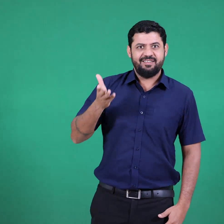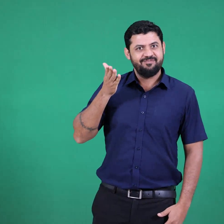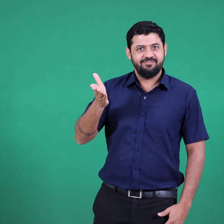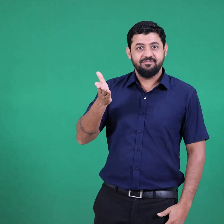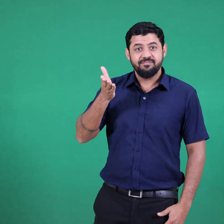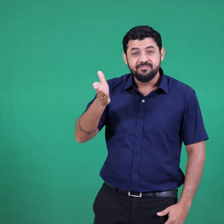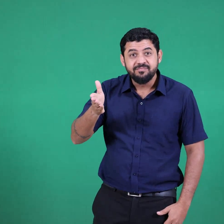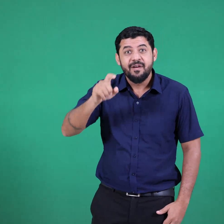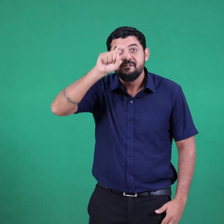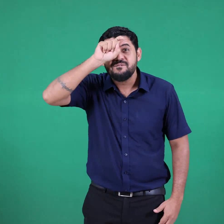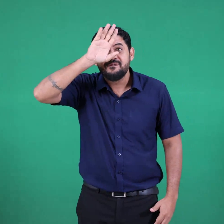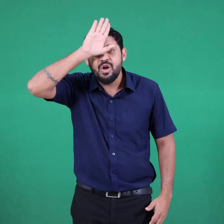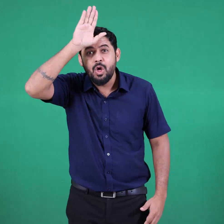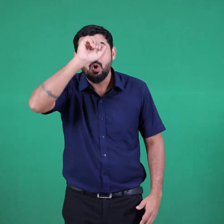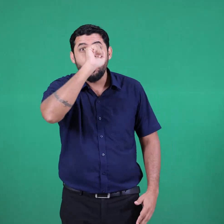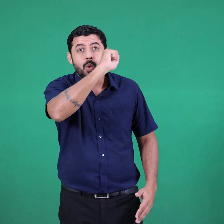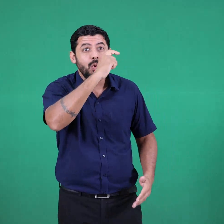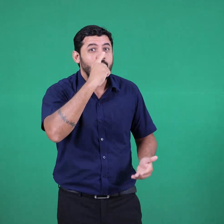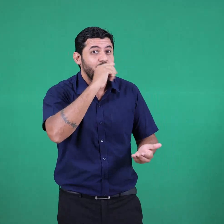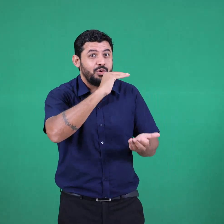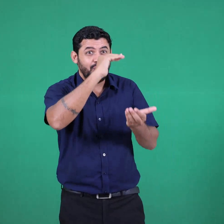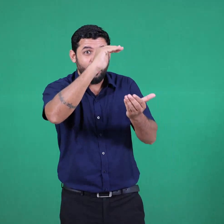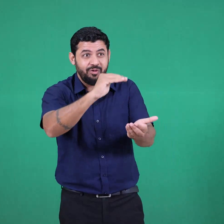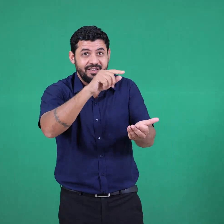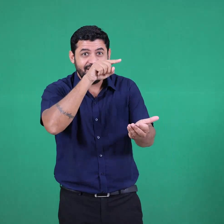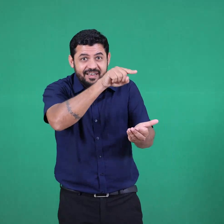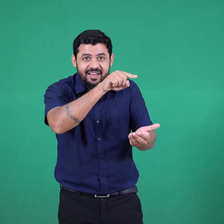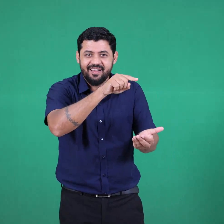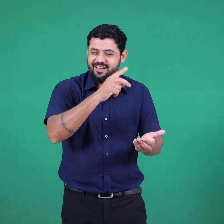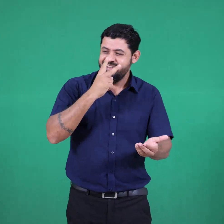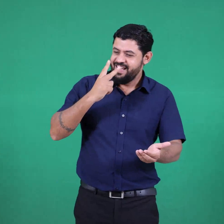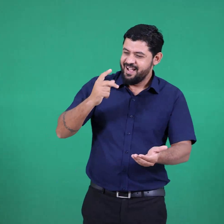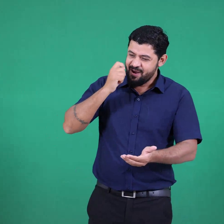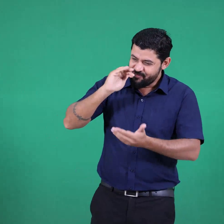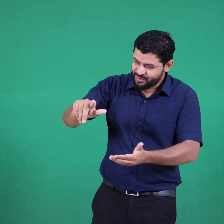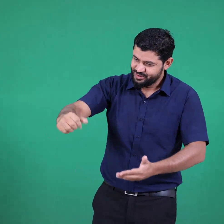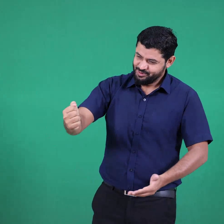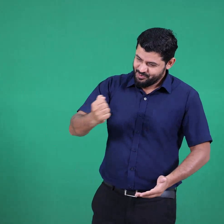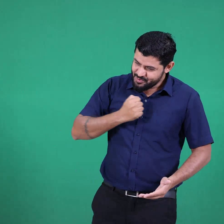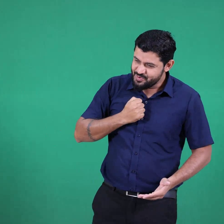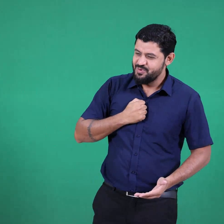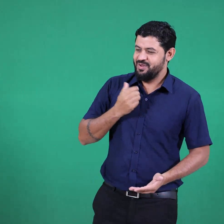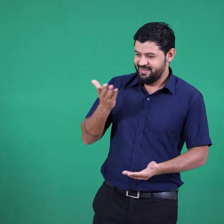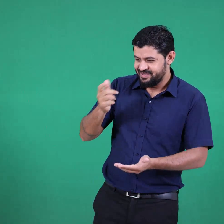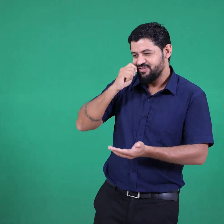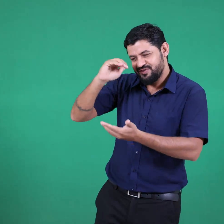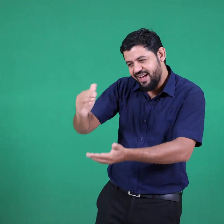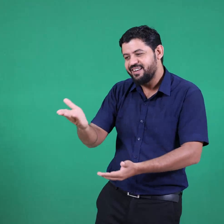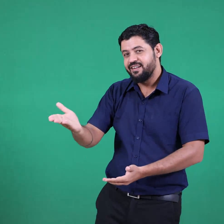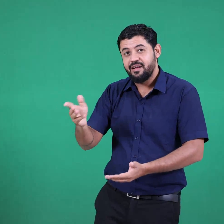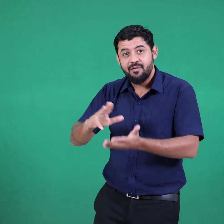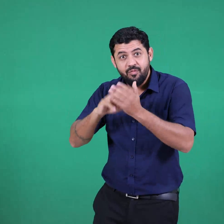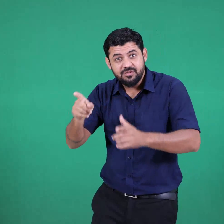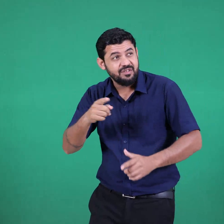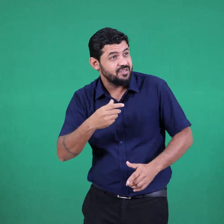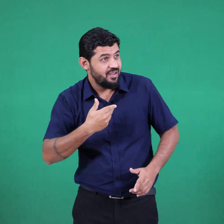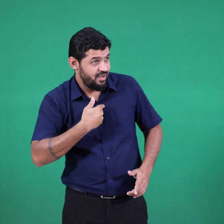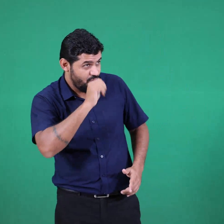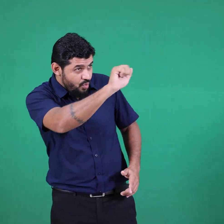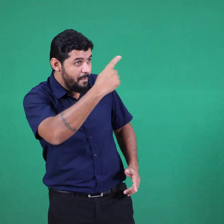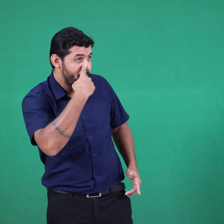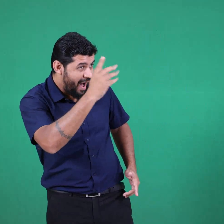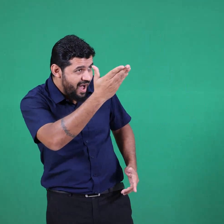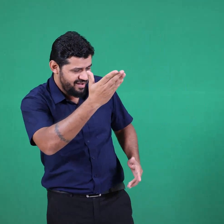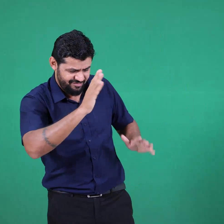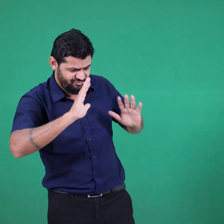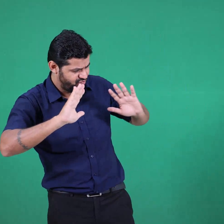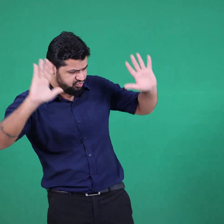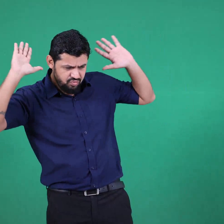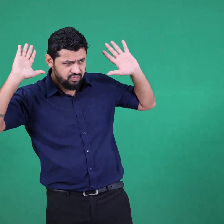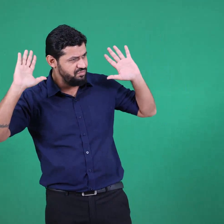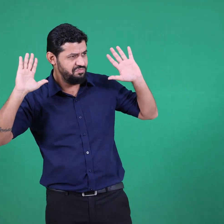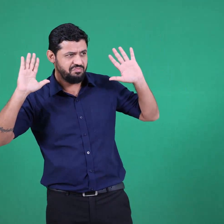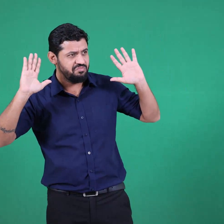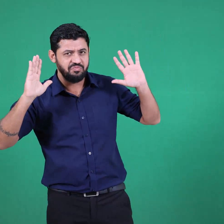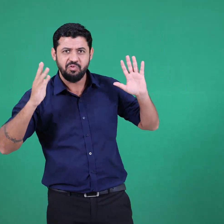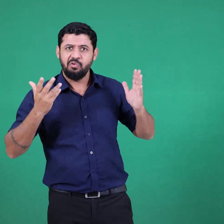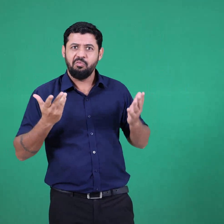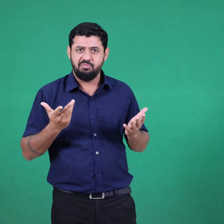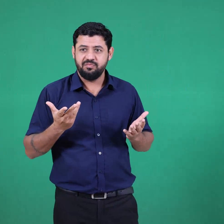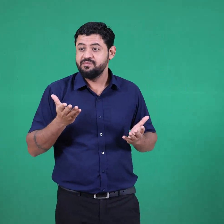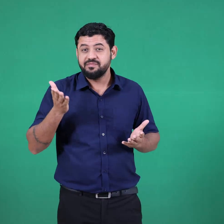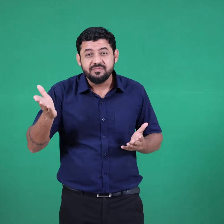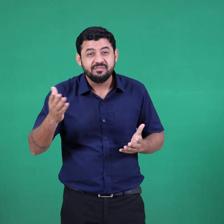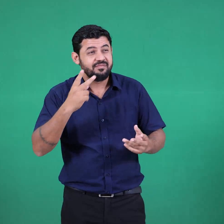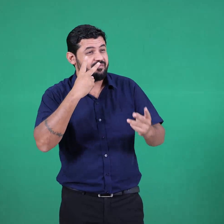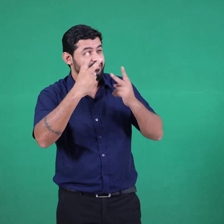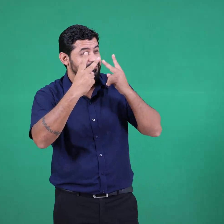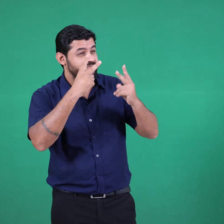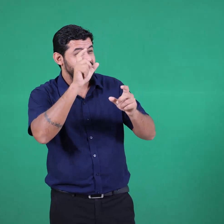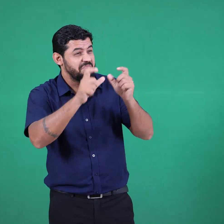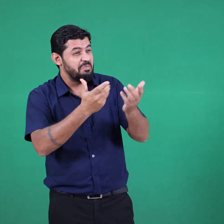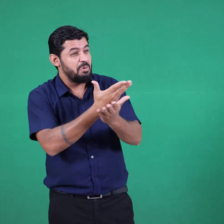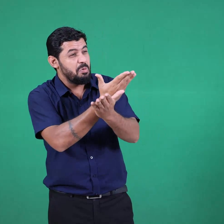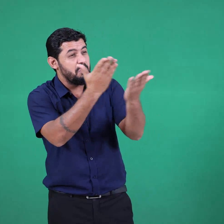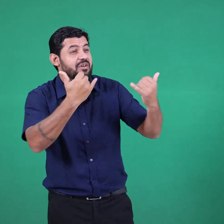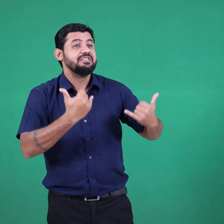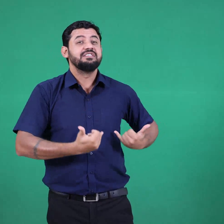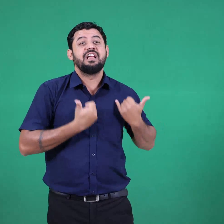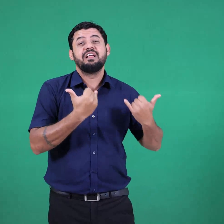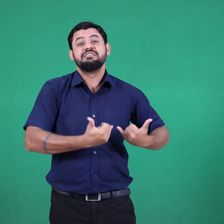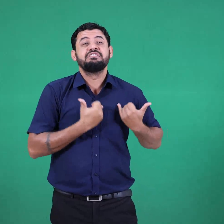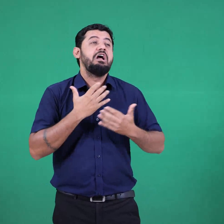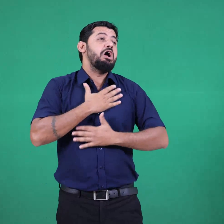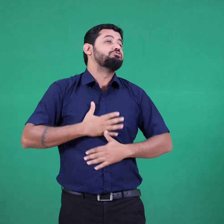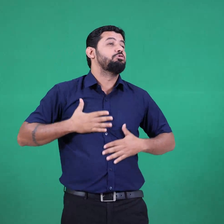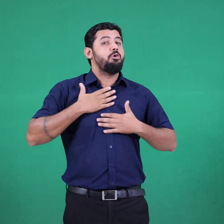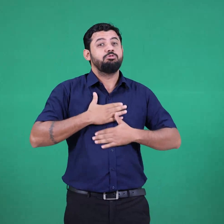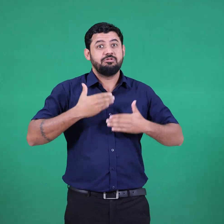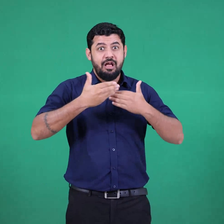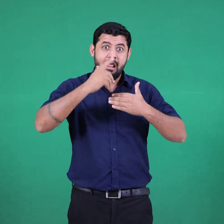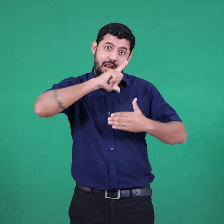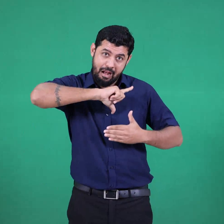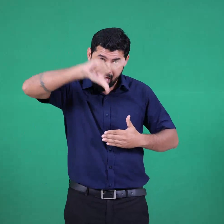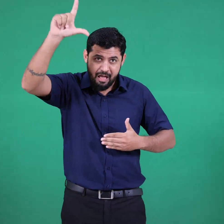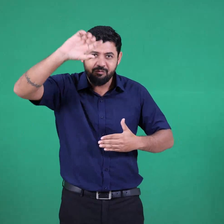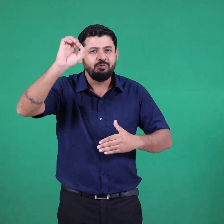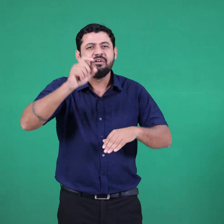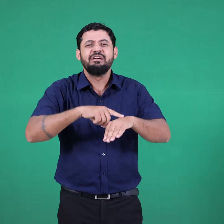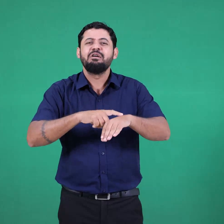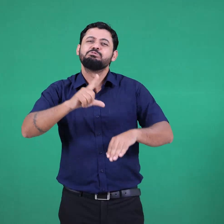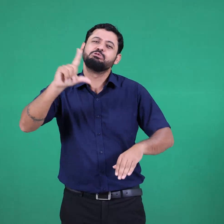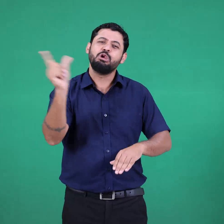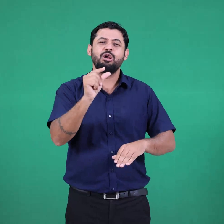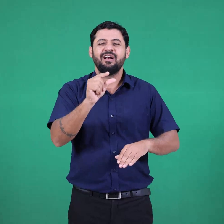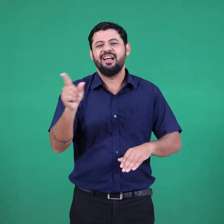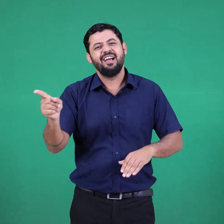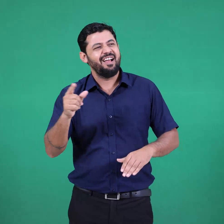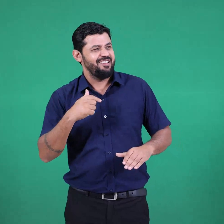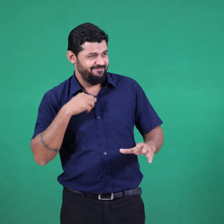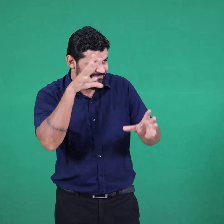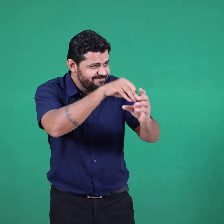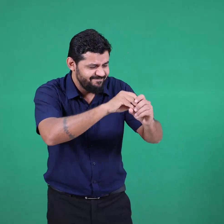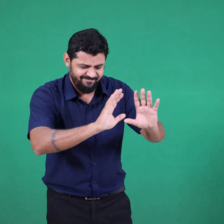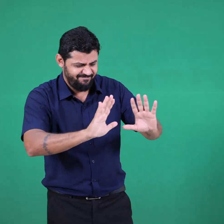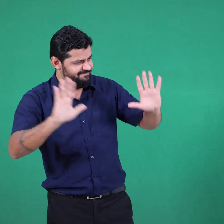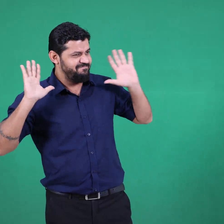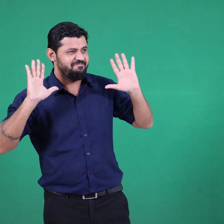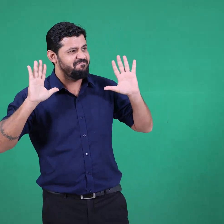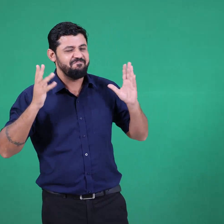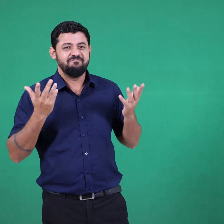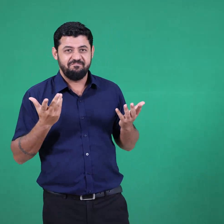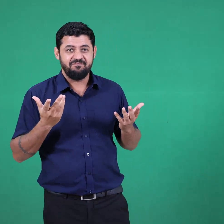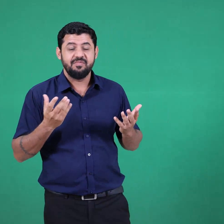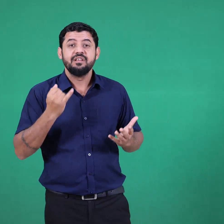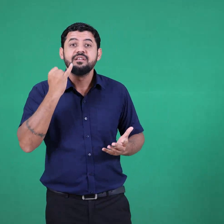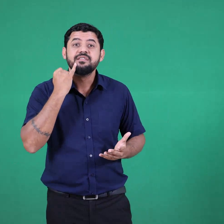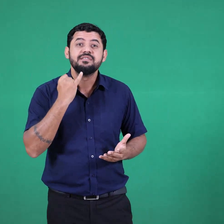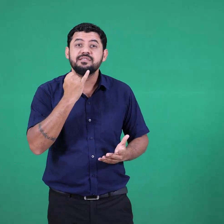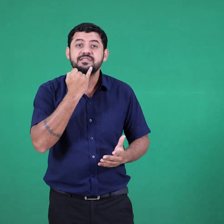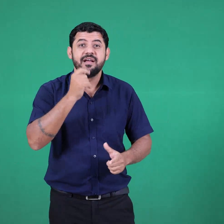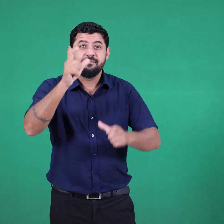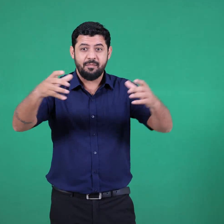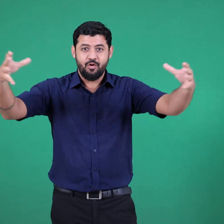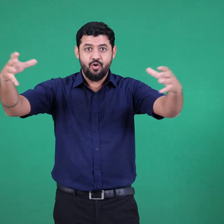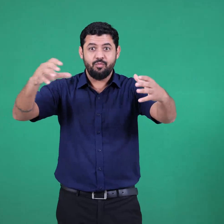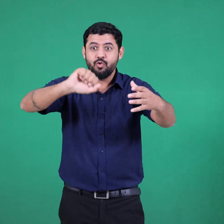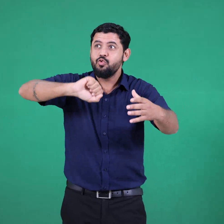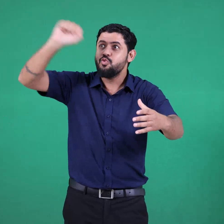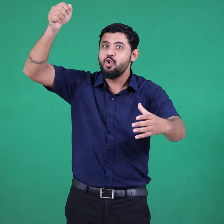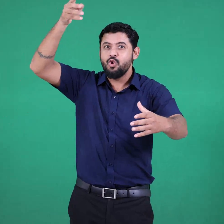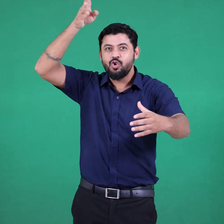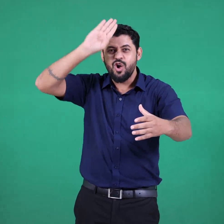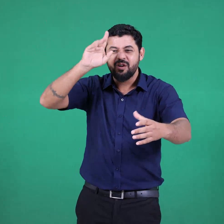By faith Moses, when he was grown, refused to be called the son of Pharaoh's daughter.